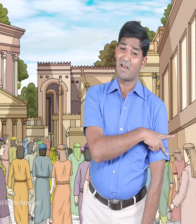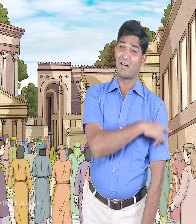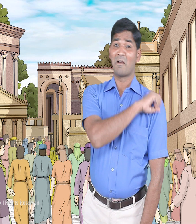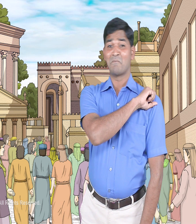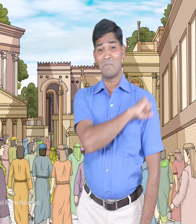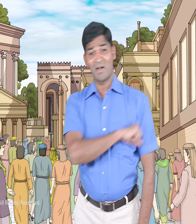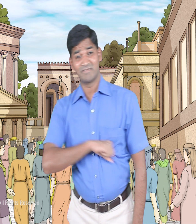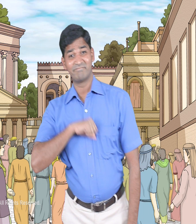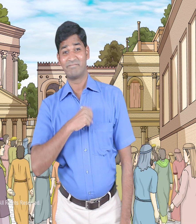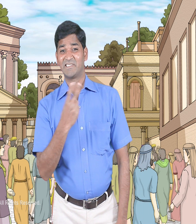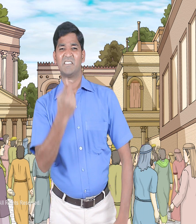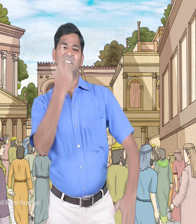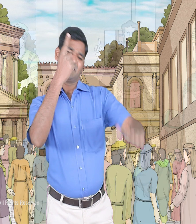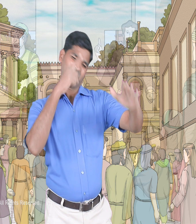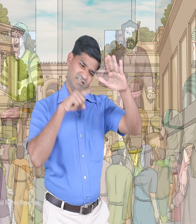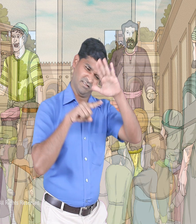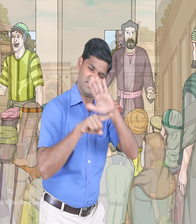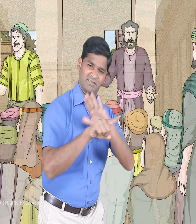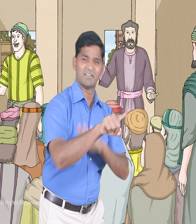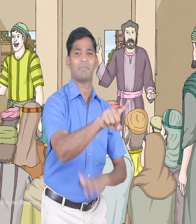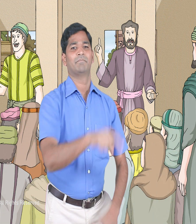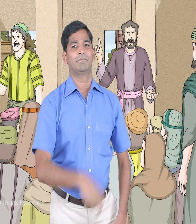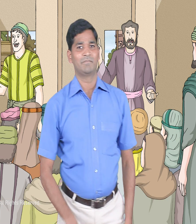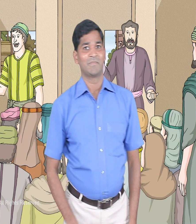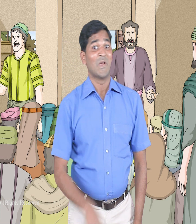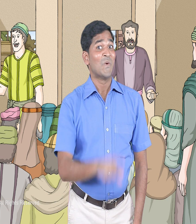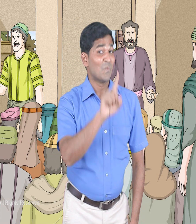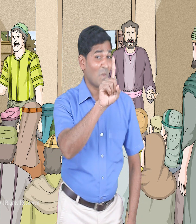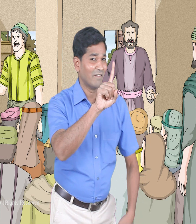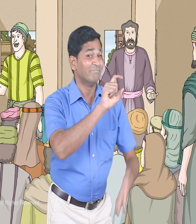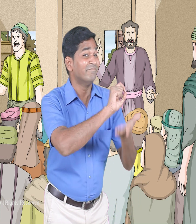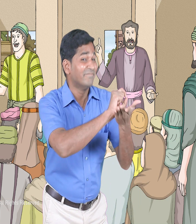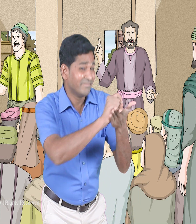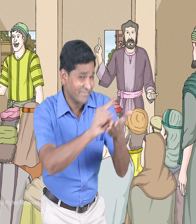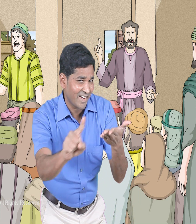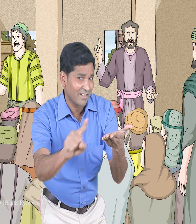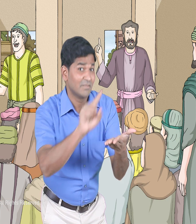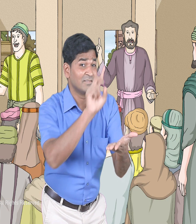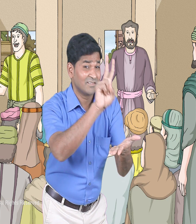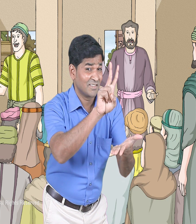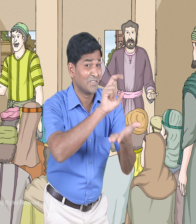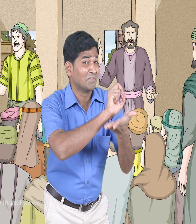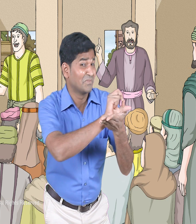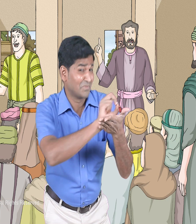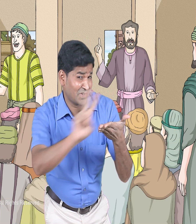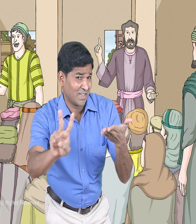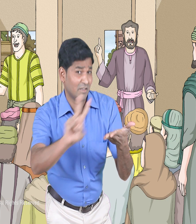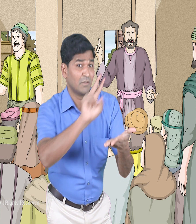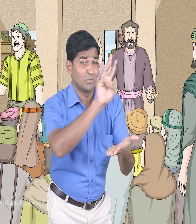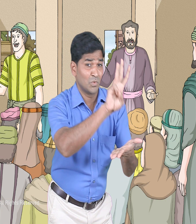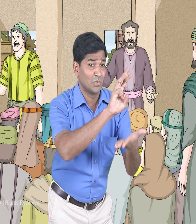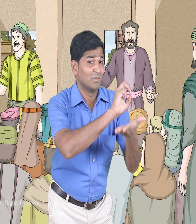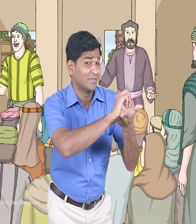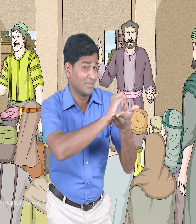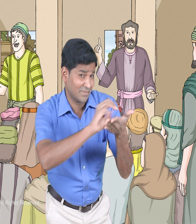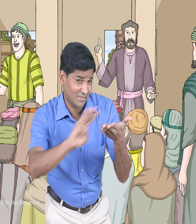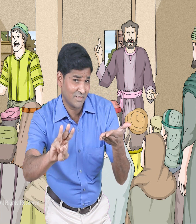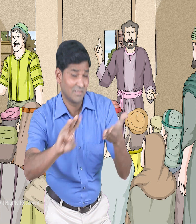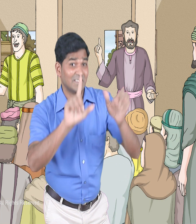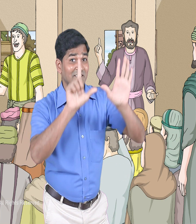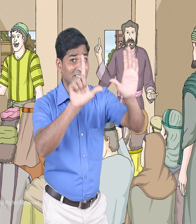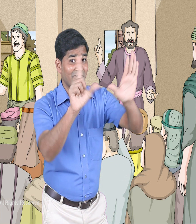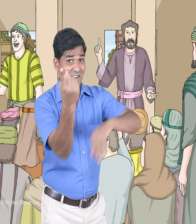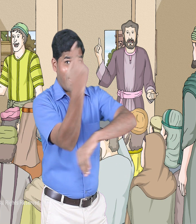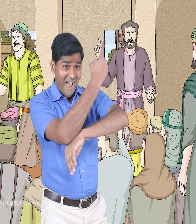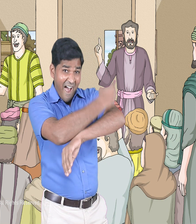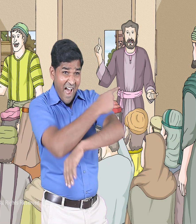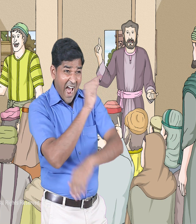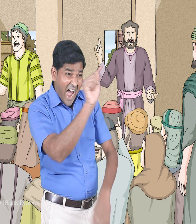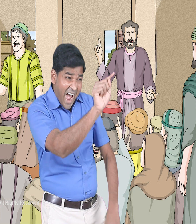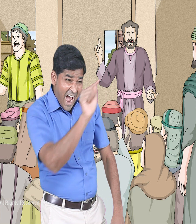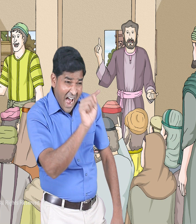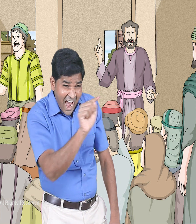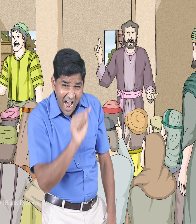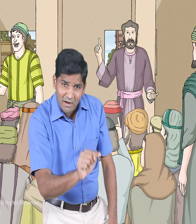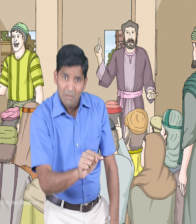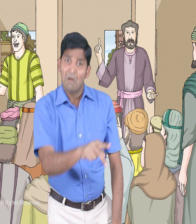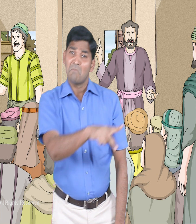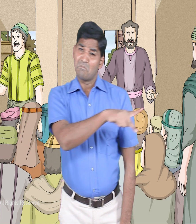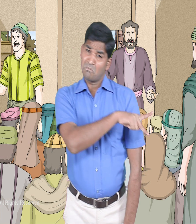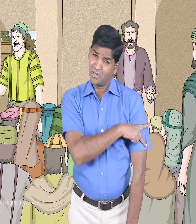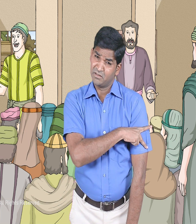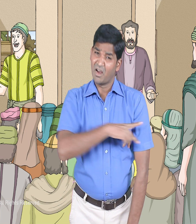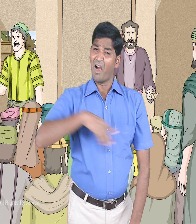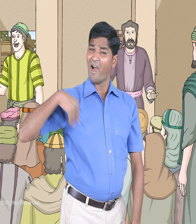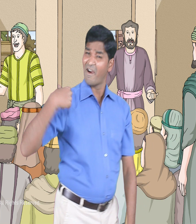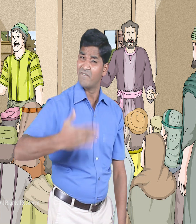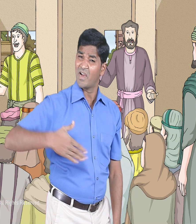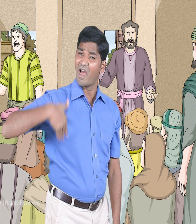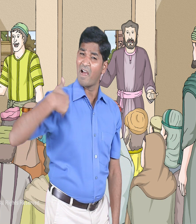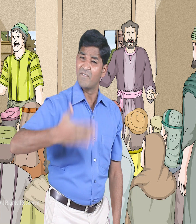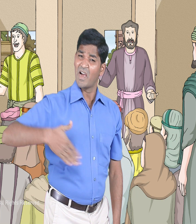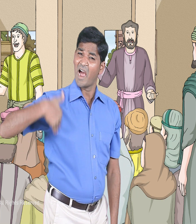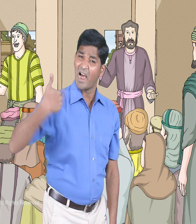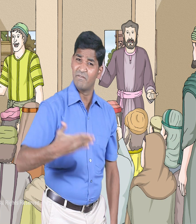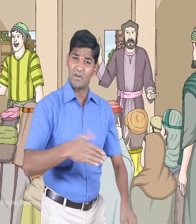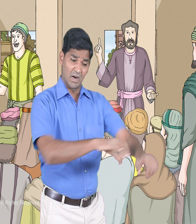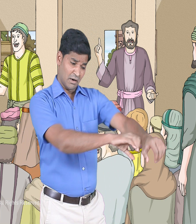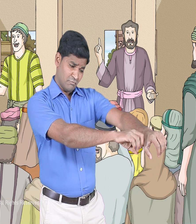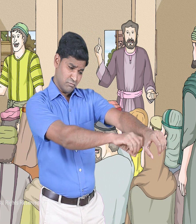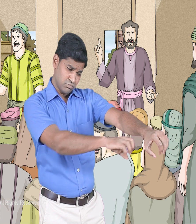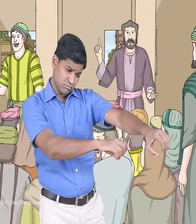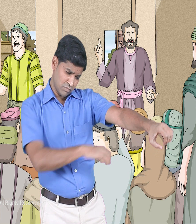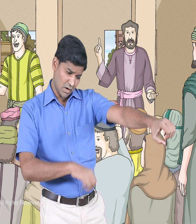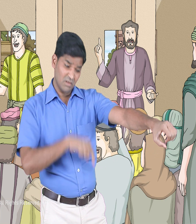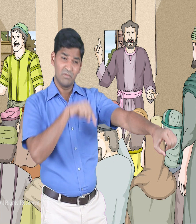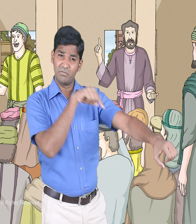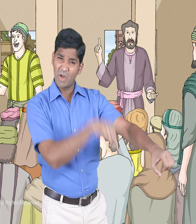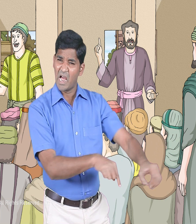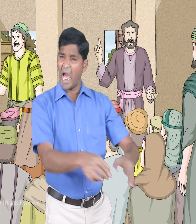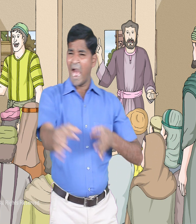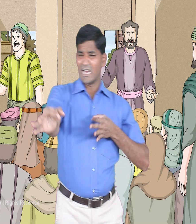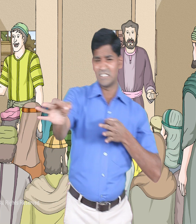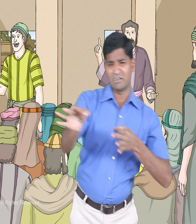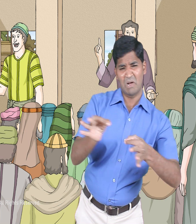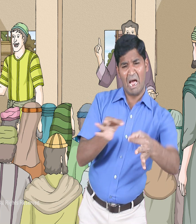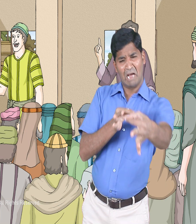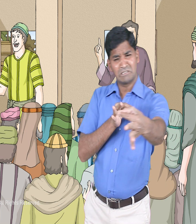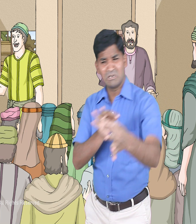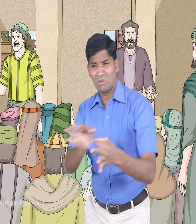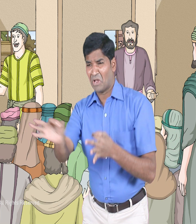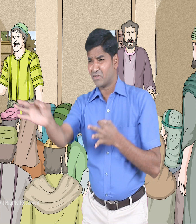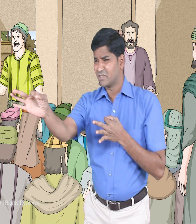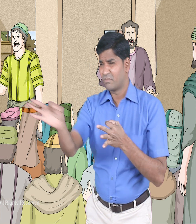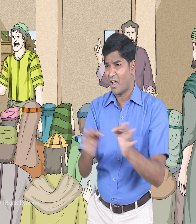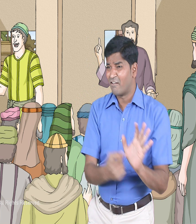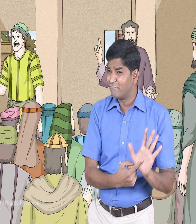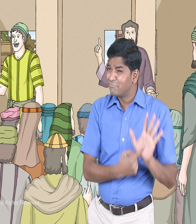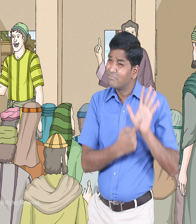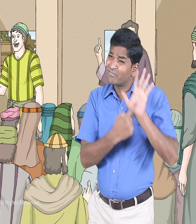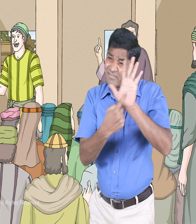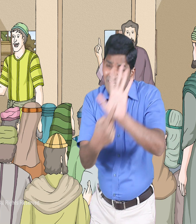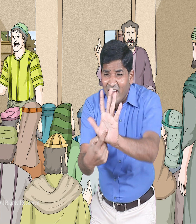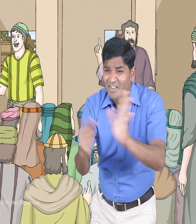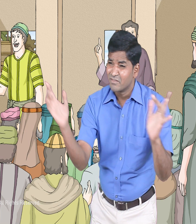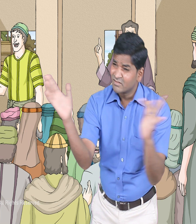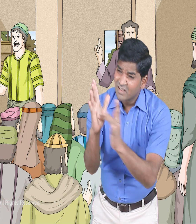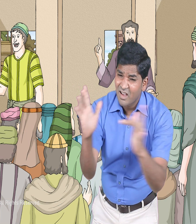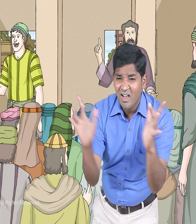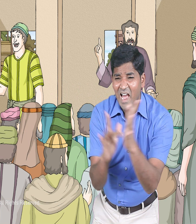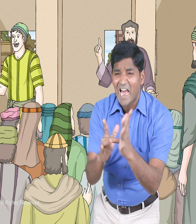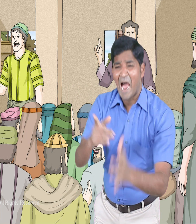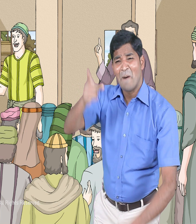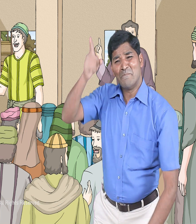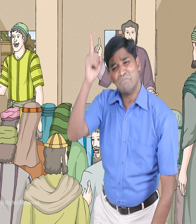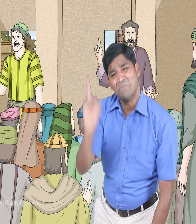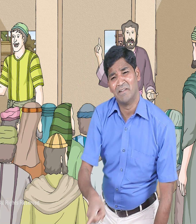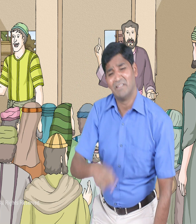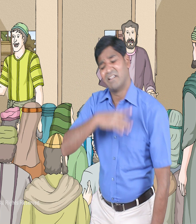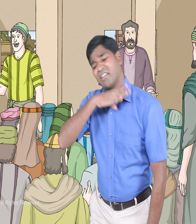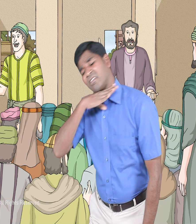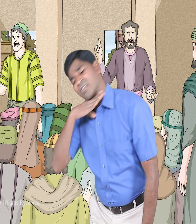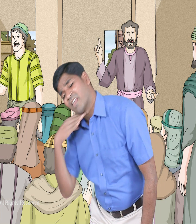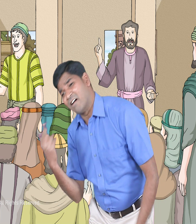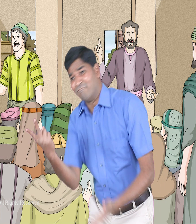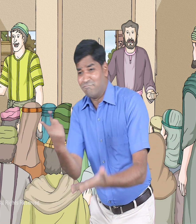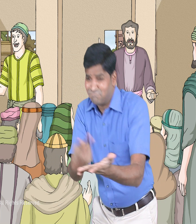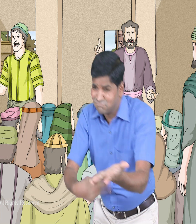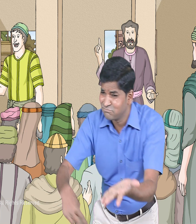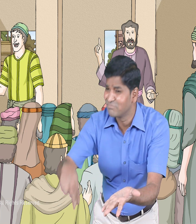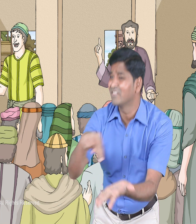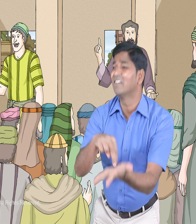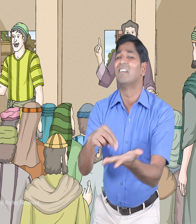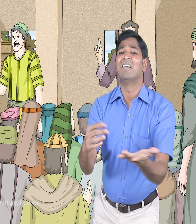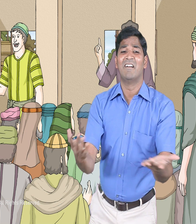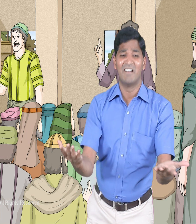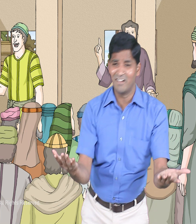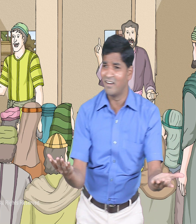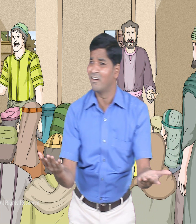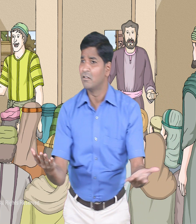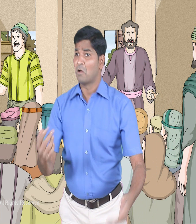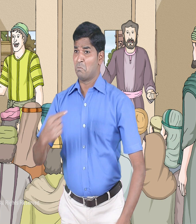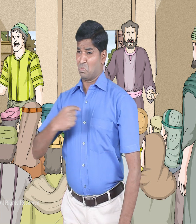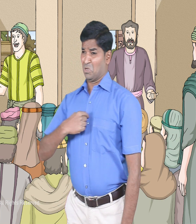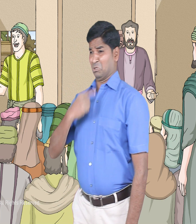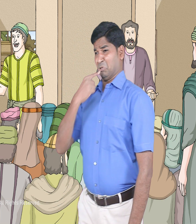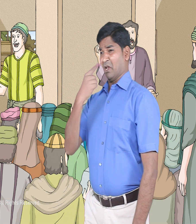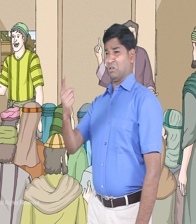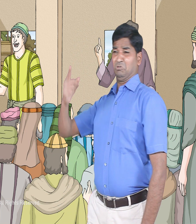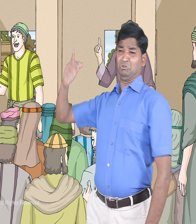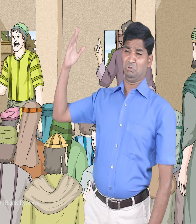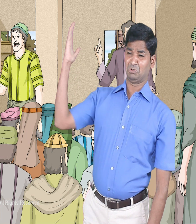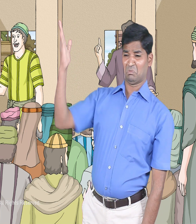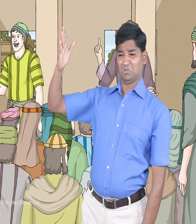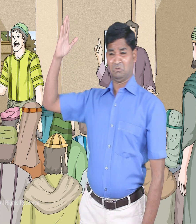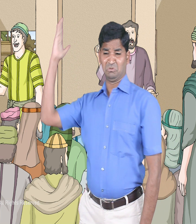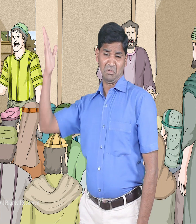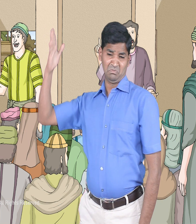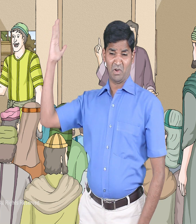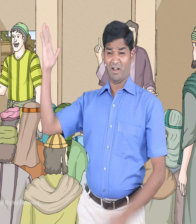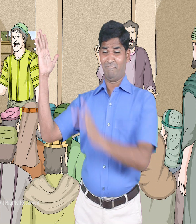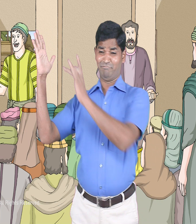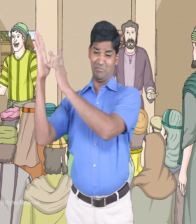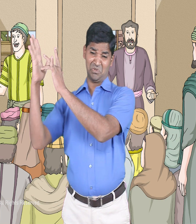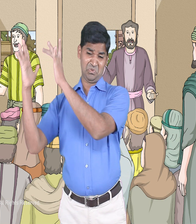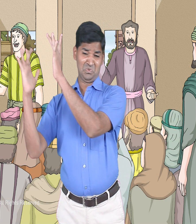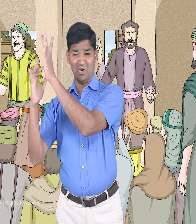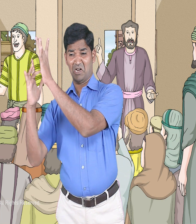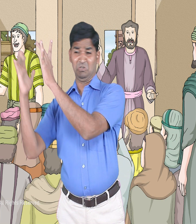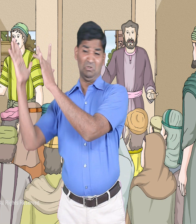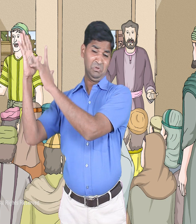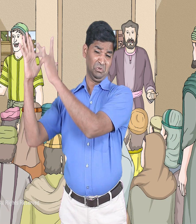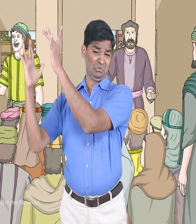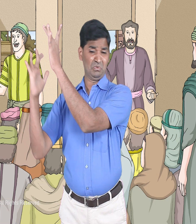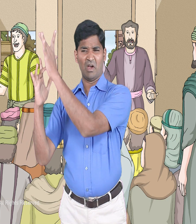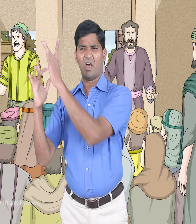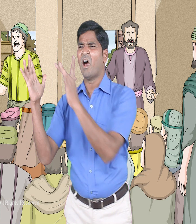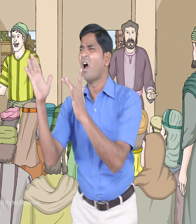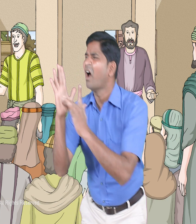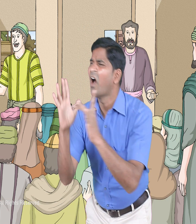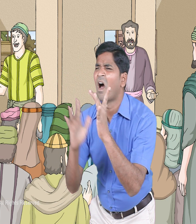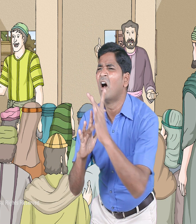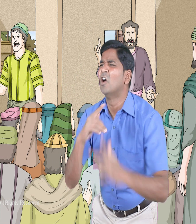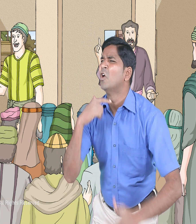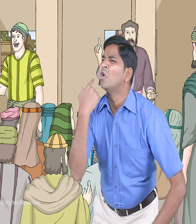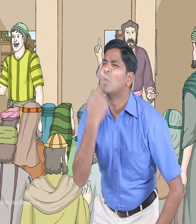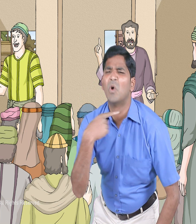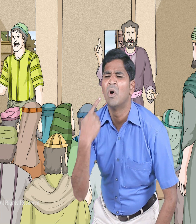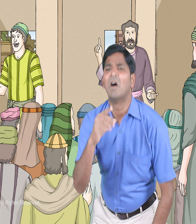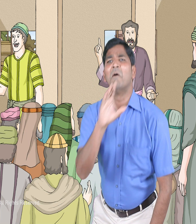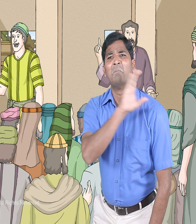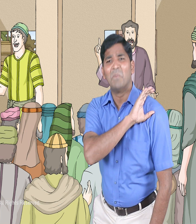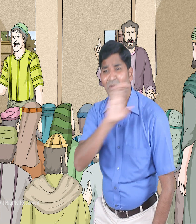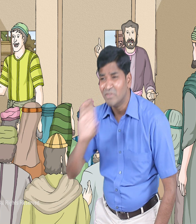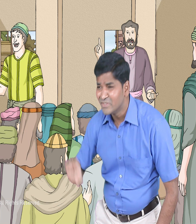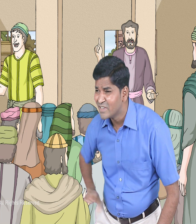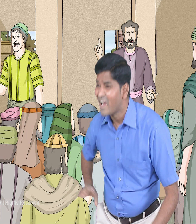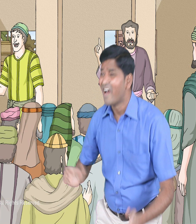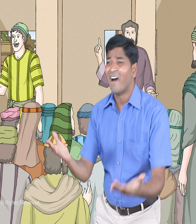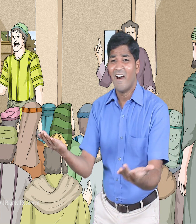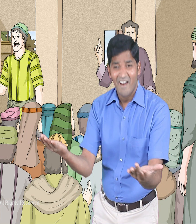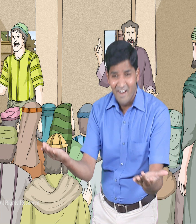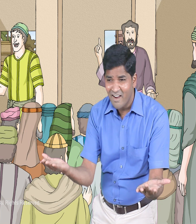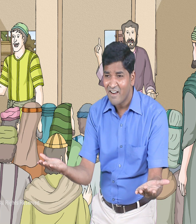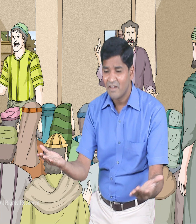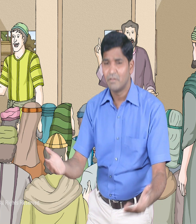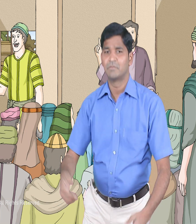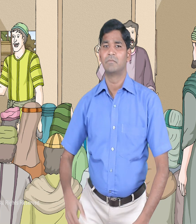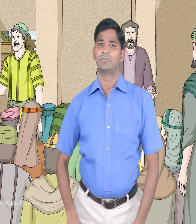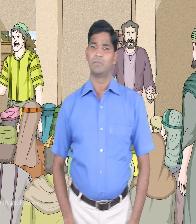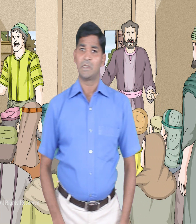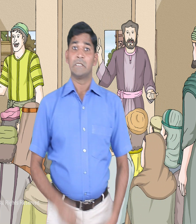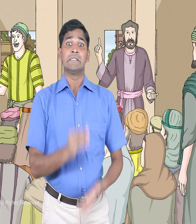As was his custom, Paul went into the synagogue, and on three Sabbaths he reasoned with them from the Scriptures, explaining and proving that the Christ had to suffer and rise from the dead.